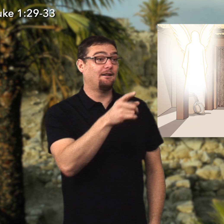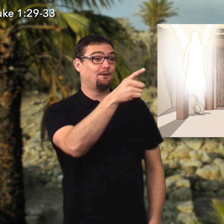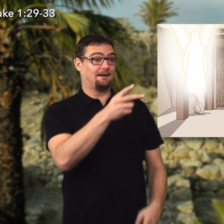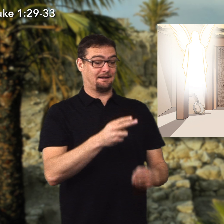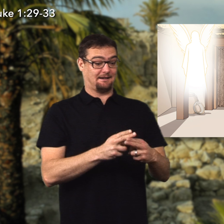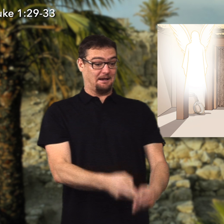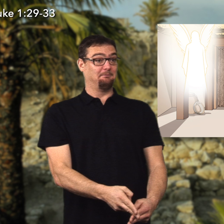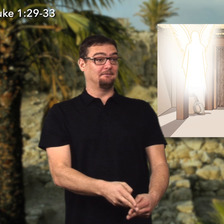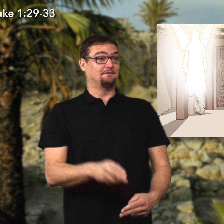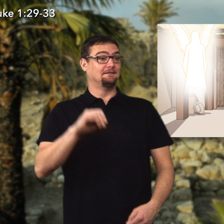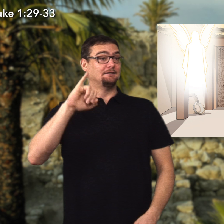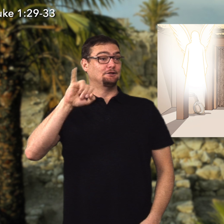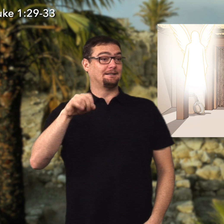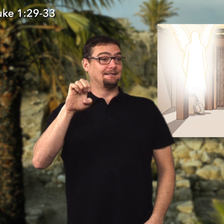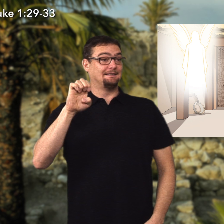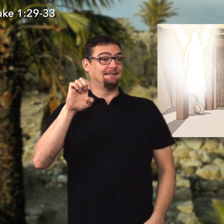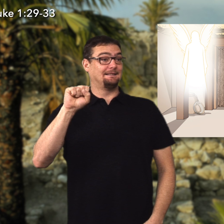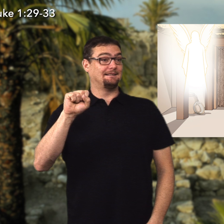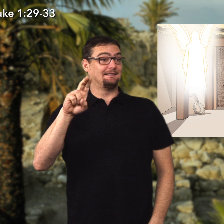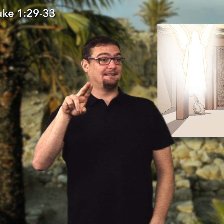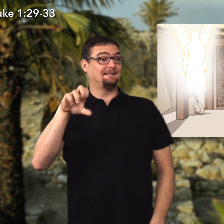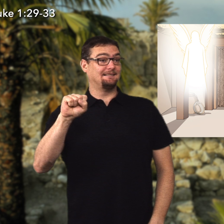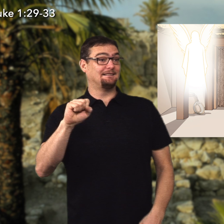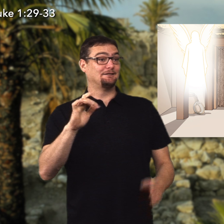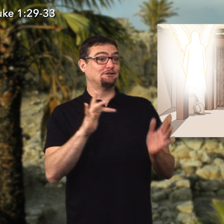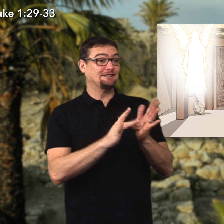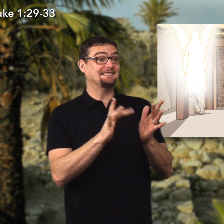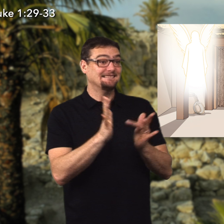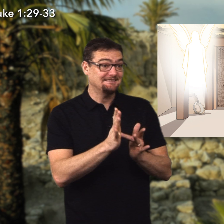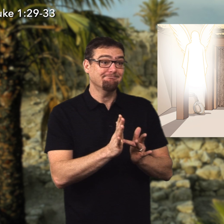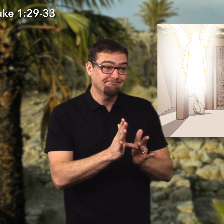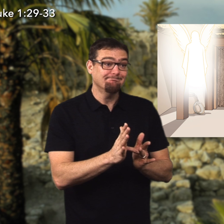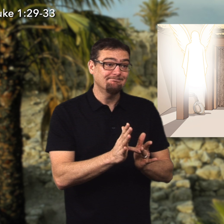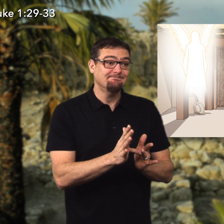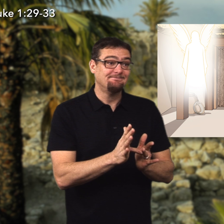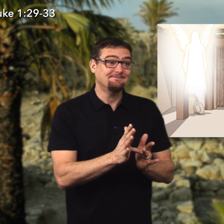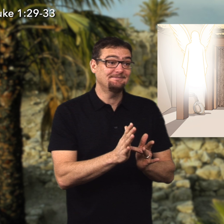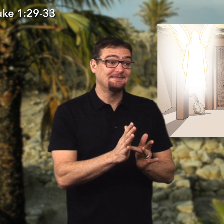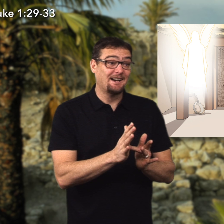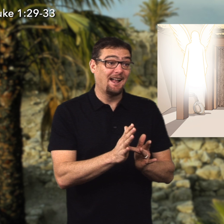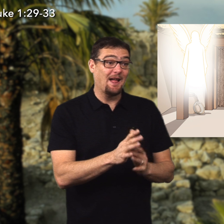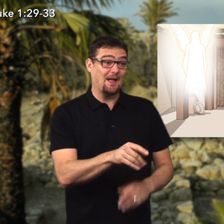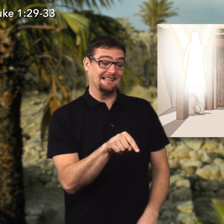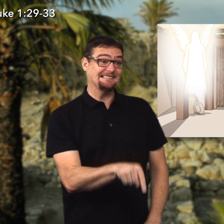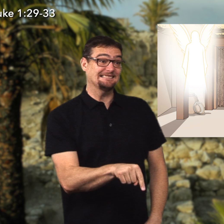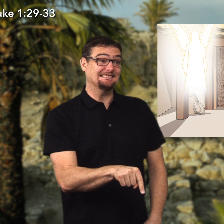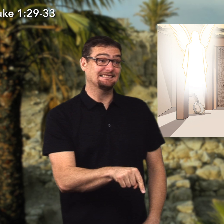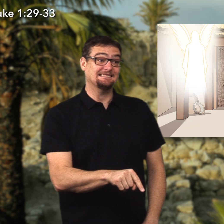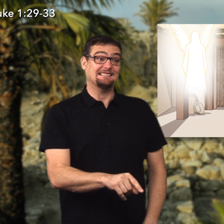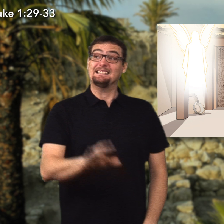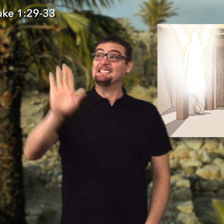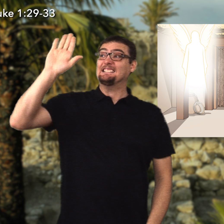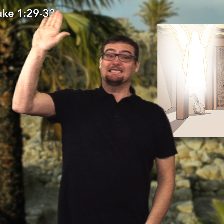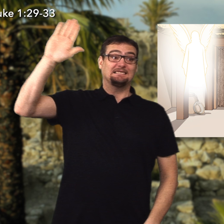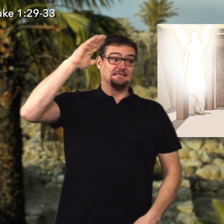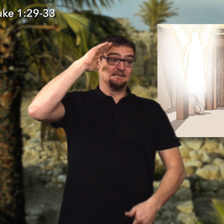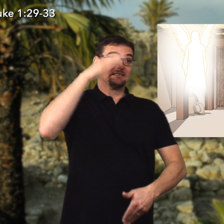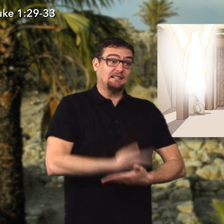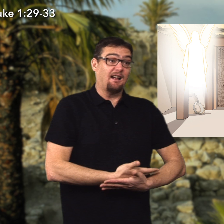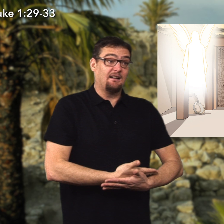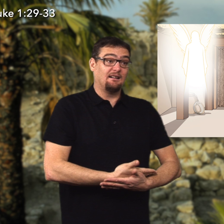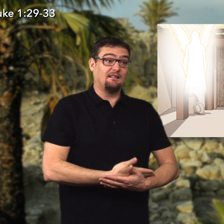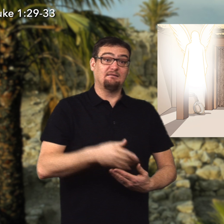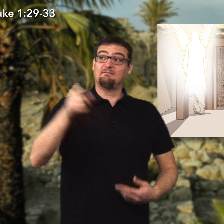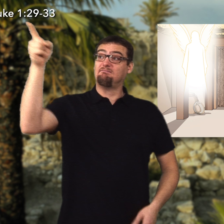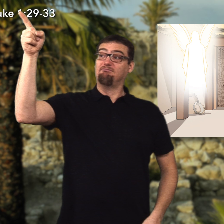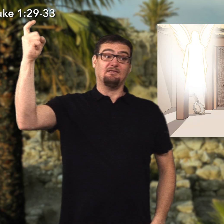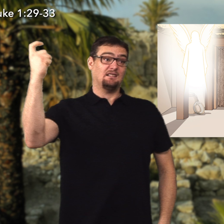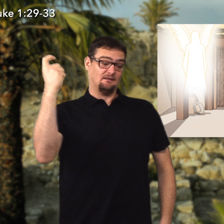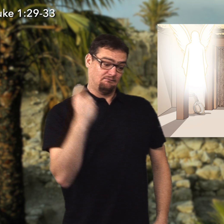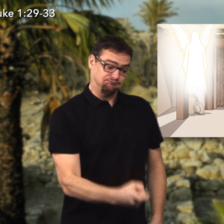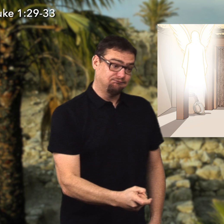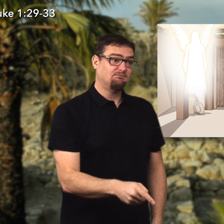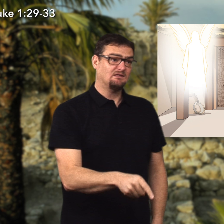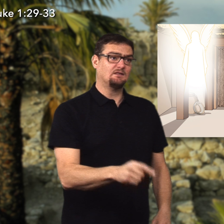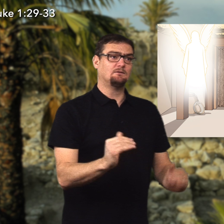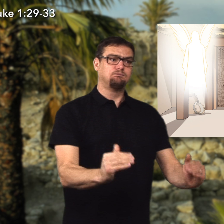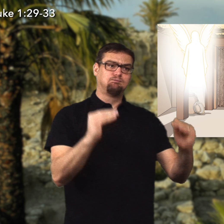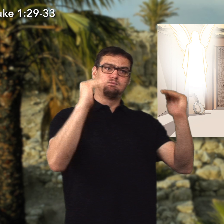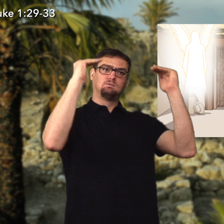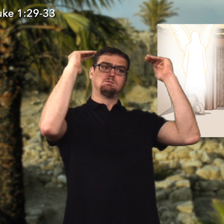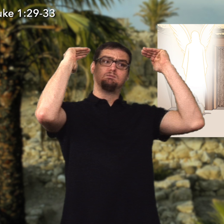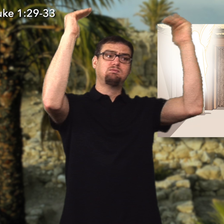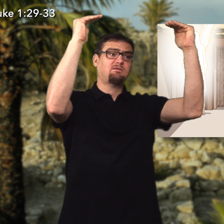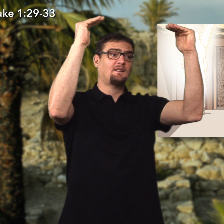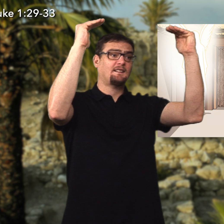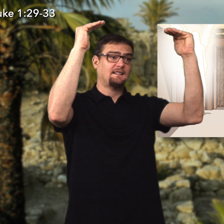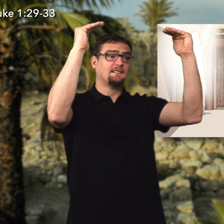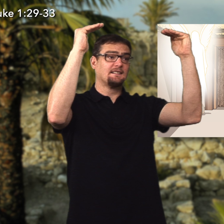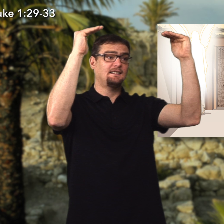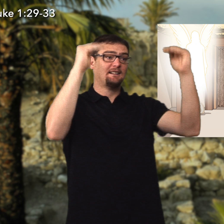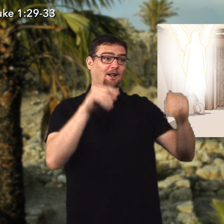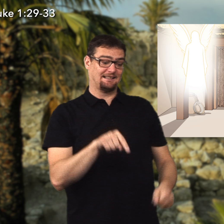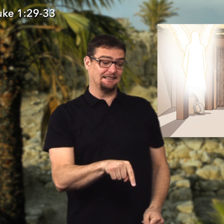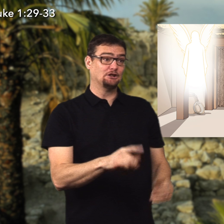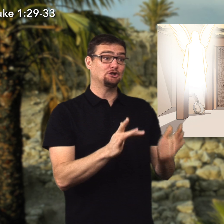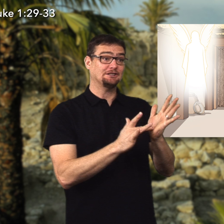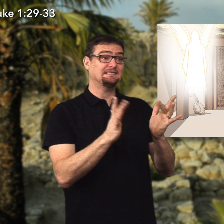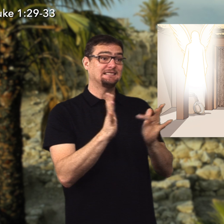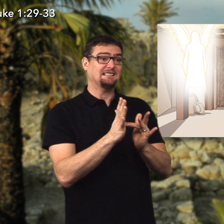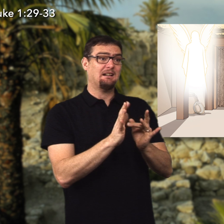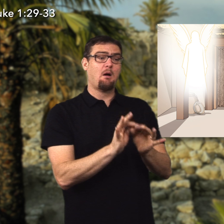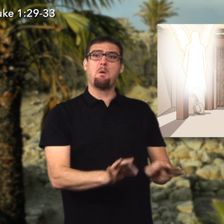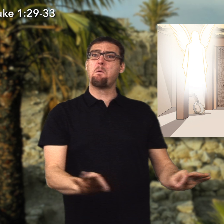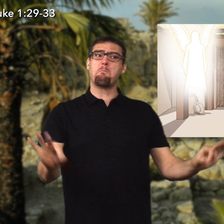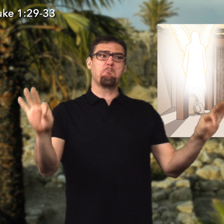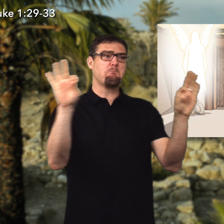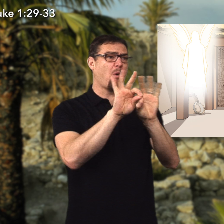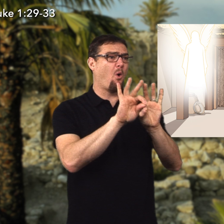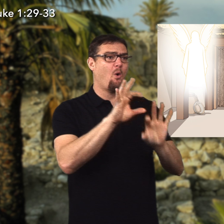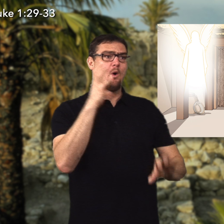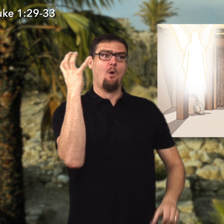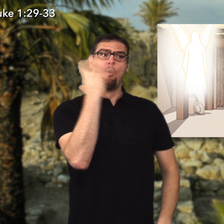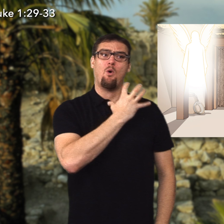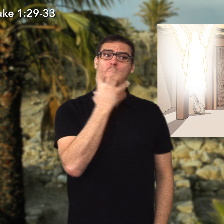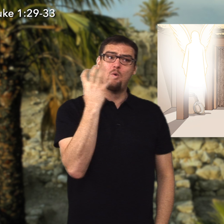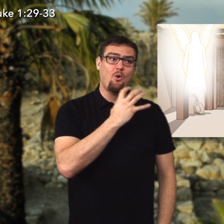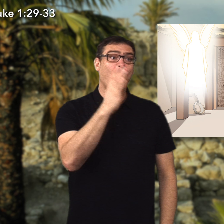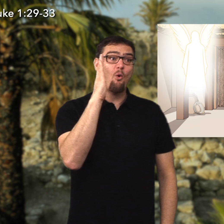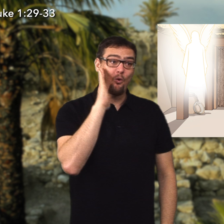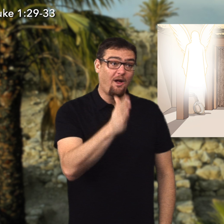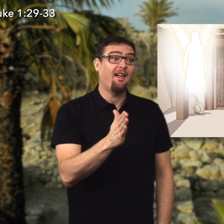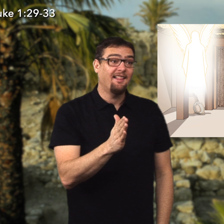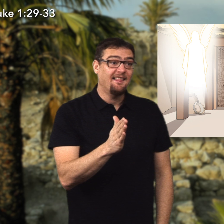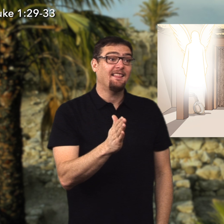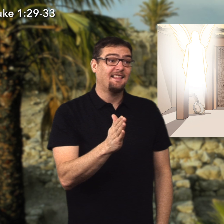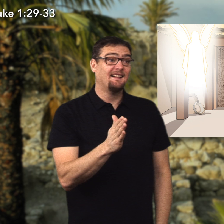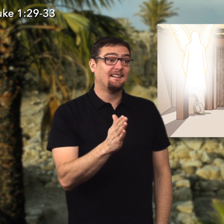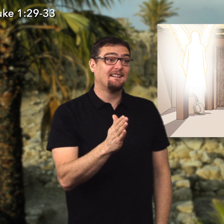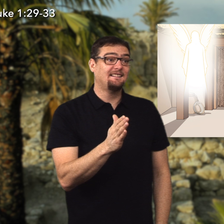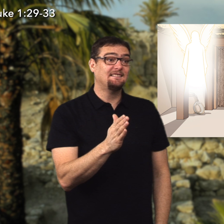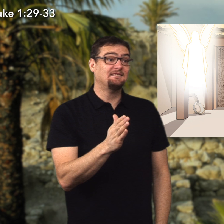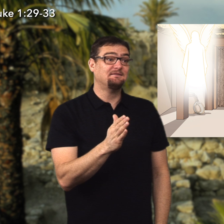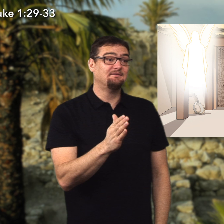Behold, you will conceive and give birth to a son, and you are to give Him the name Jesus.